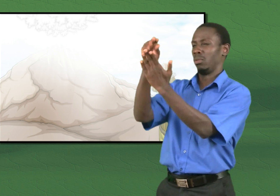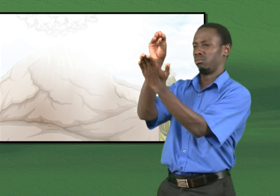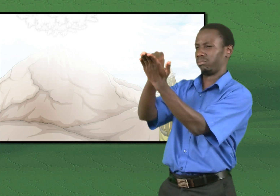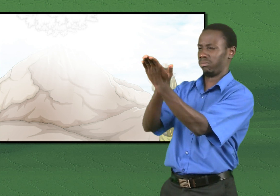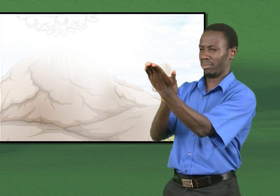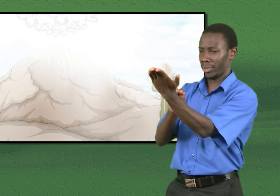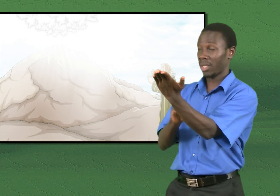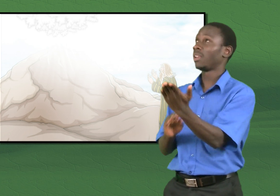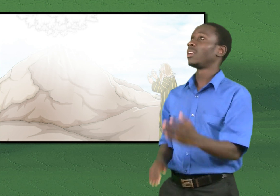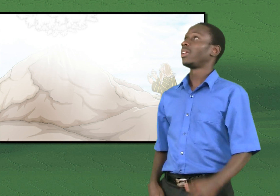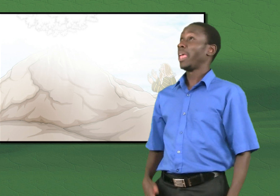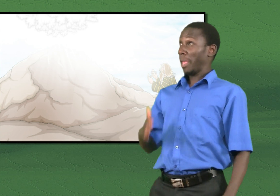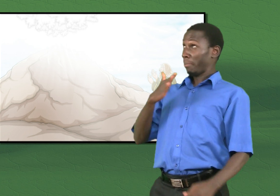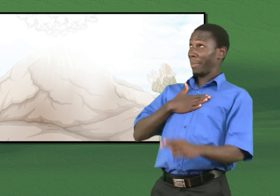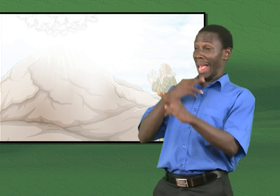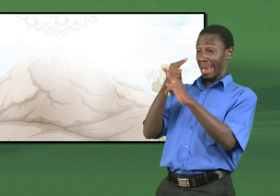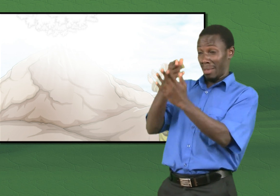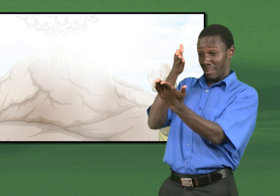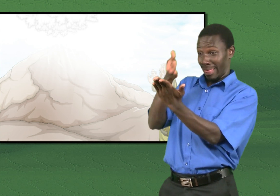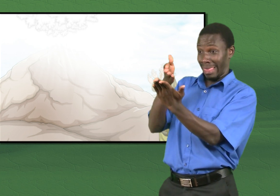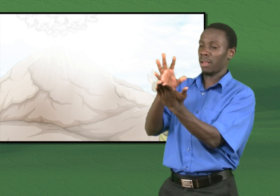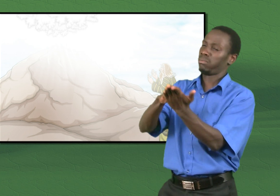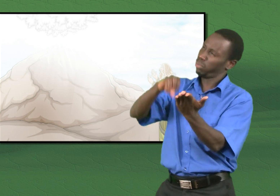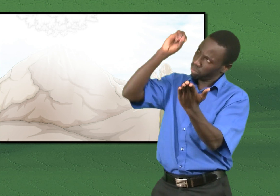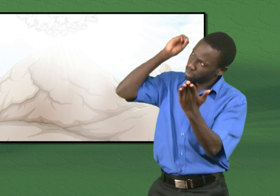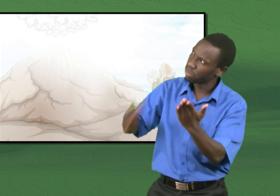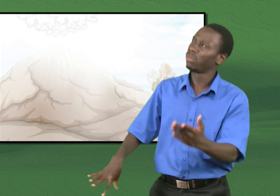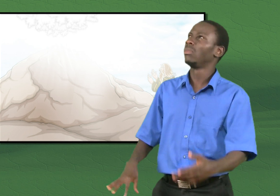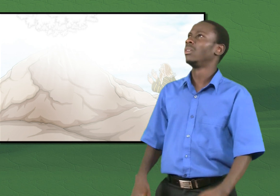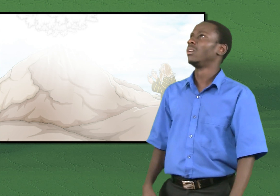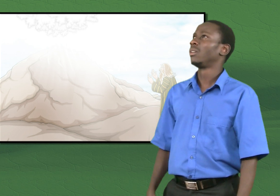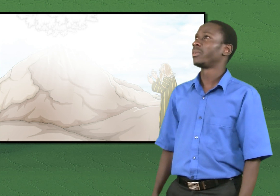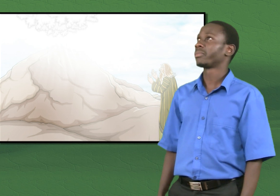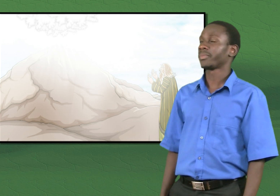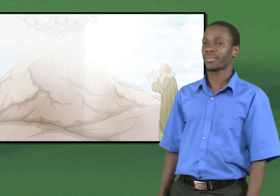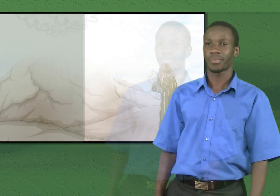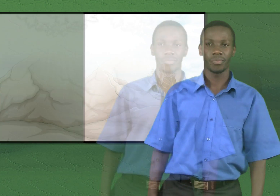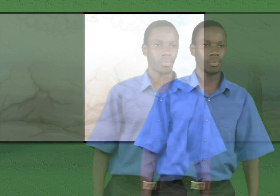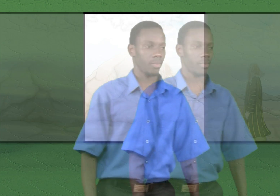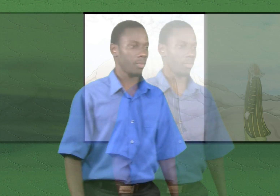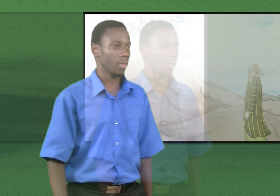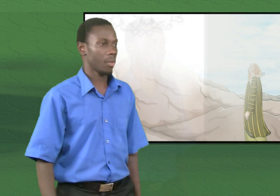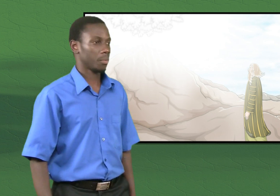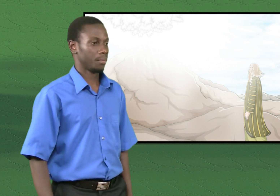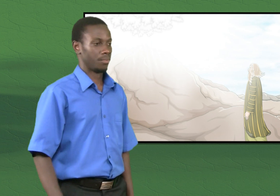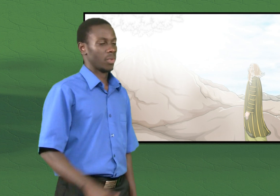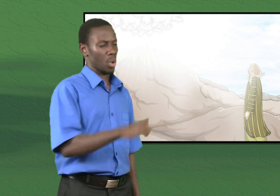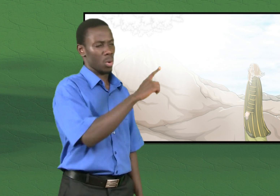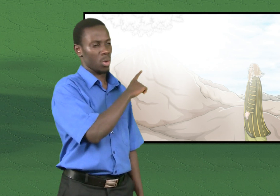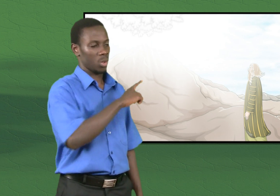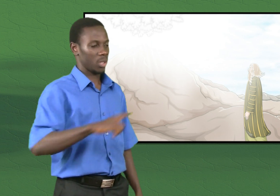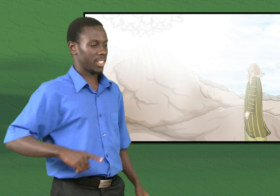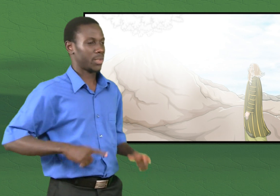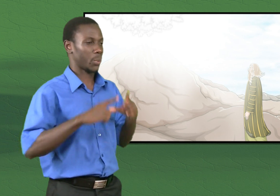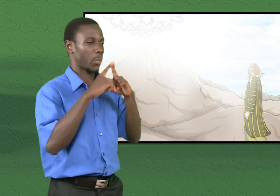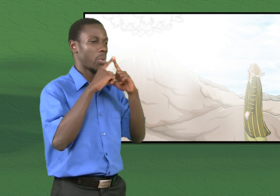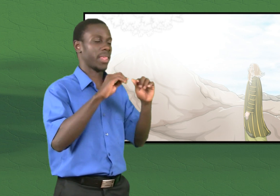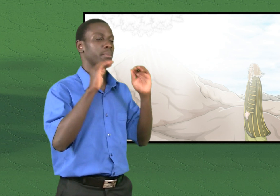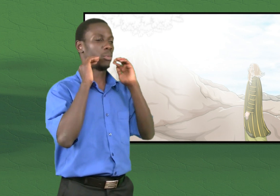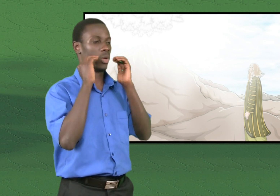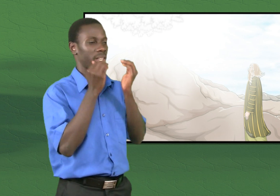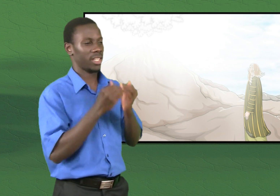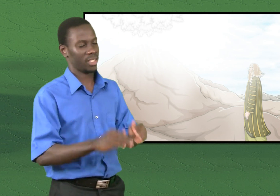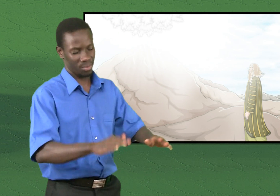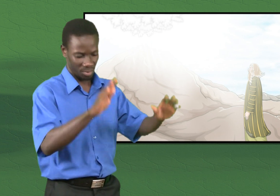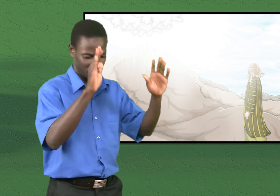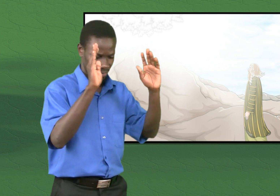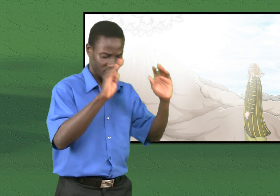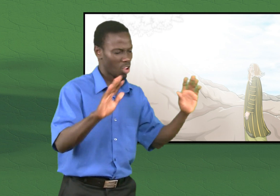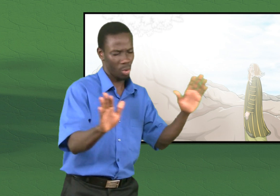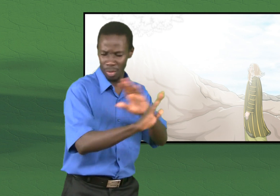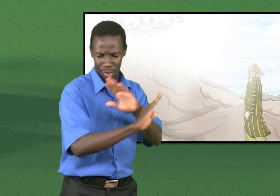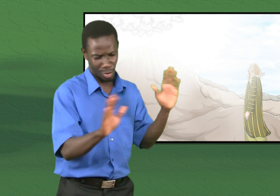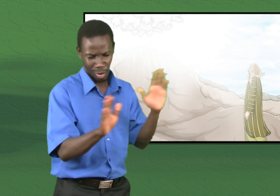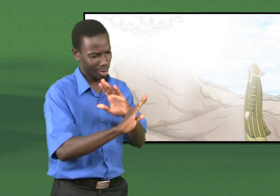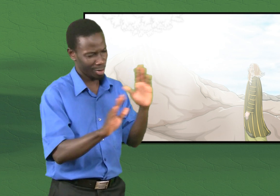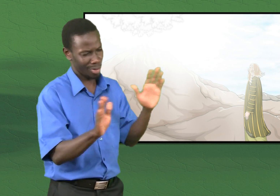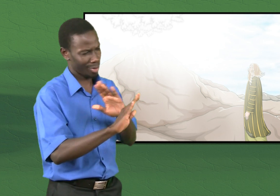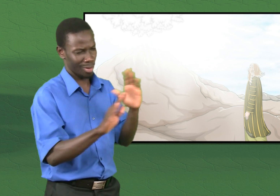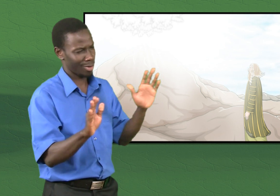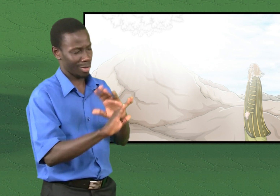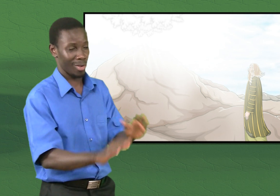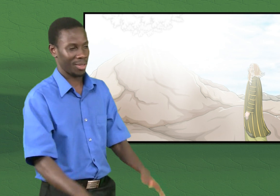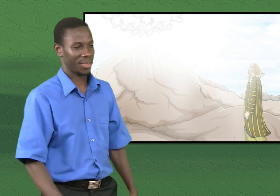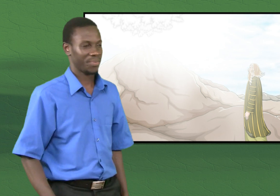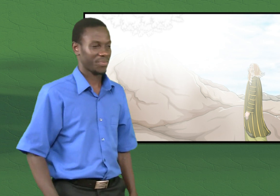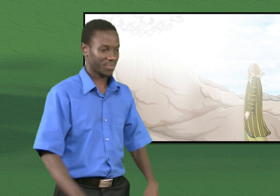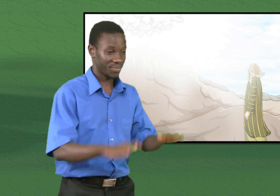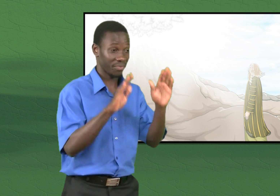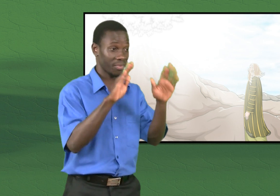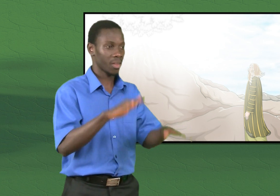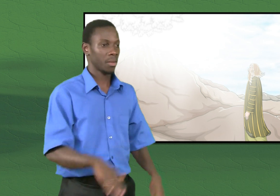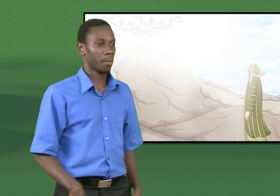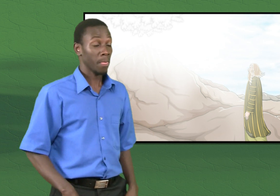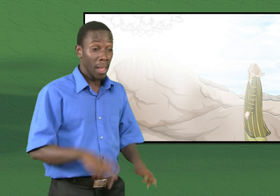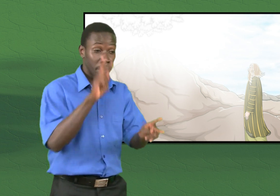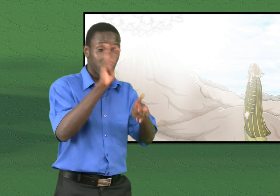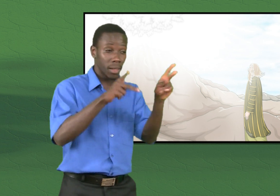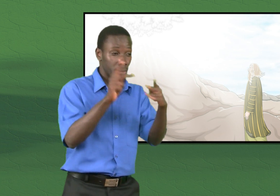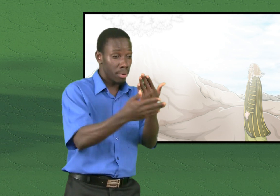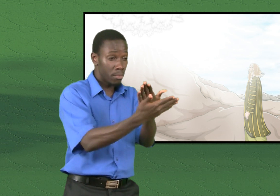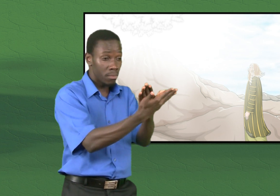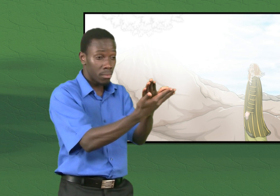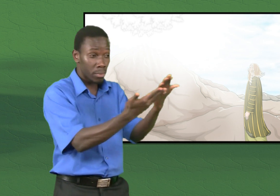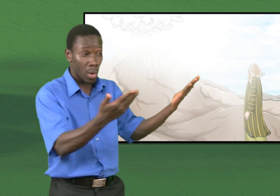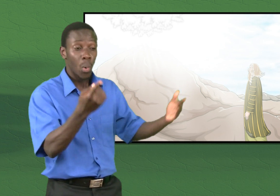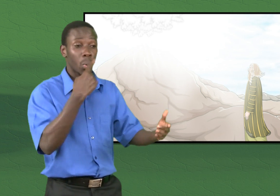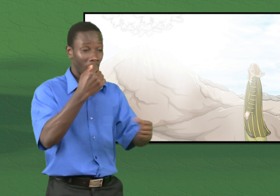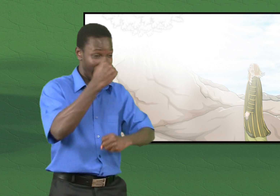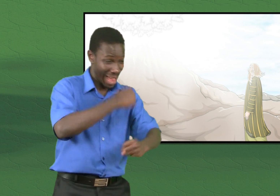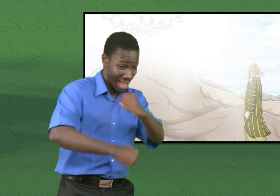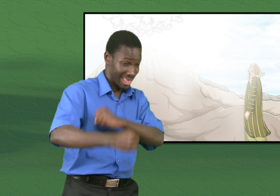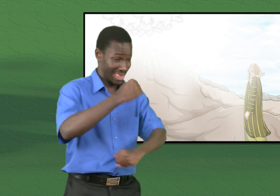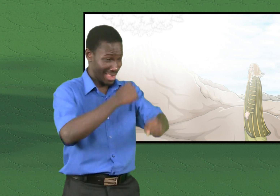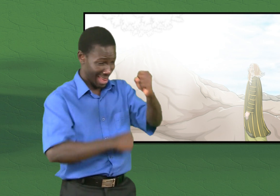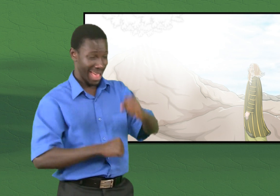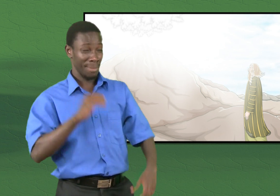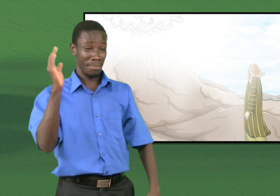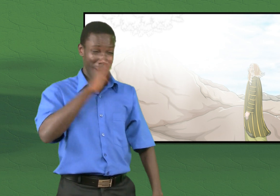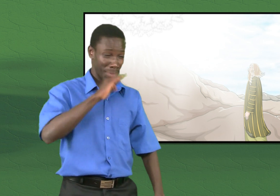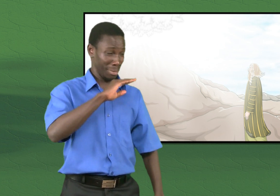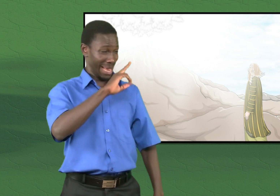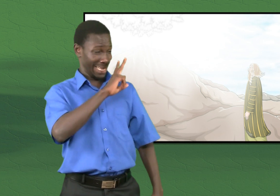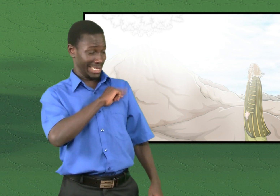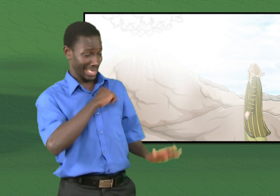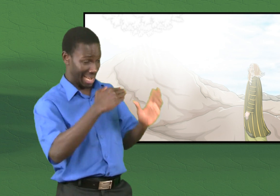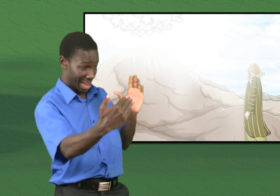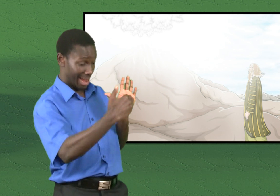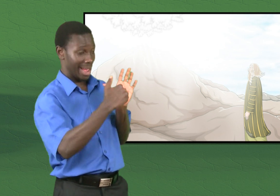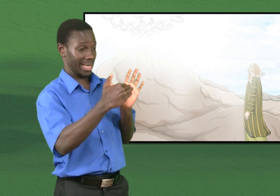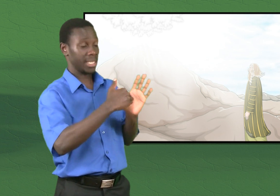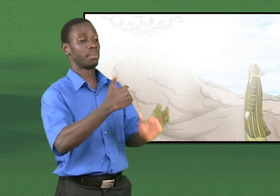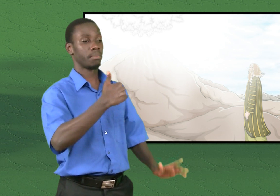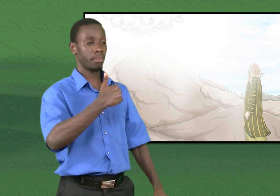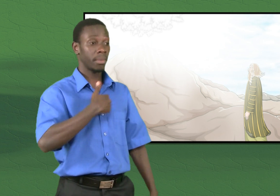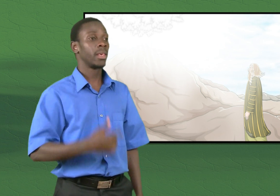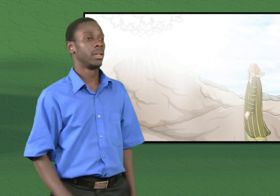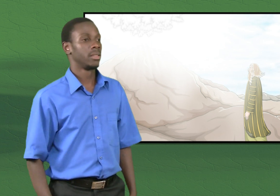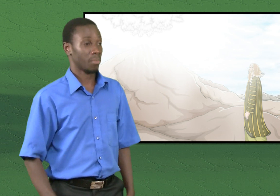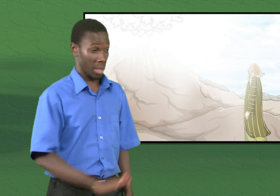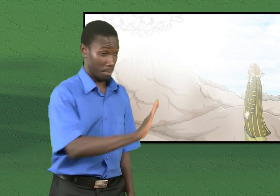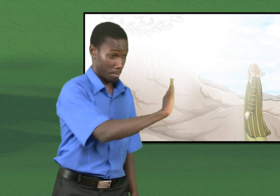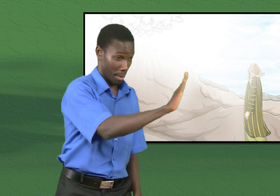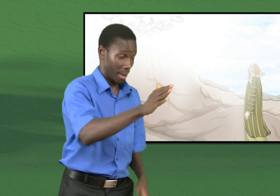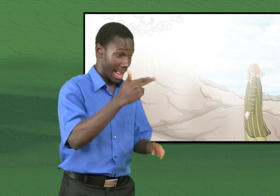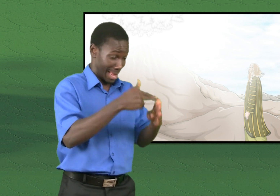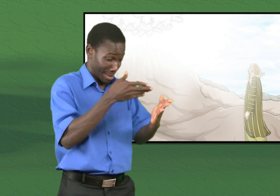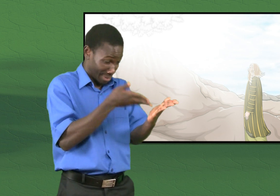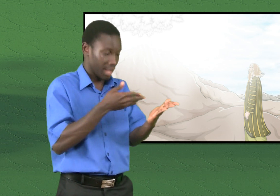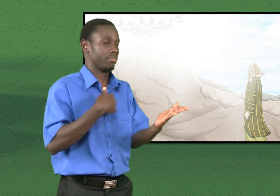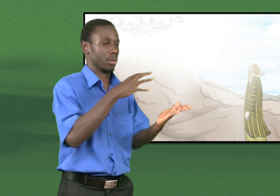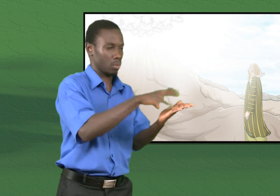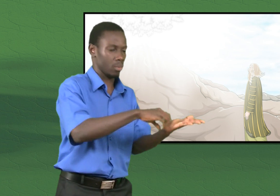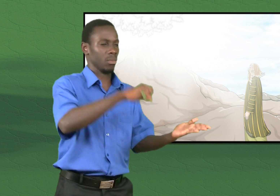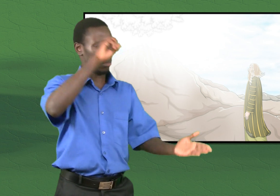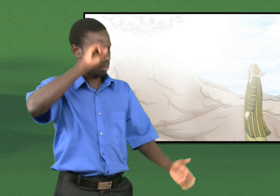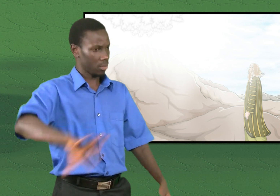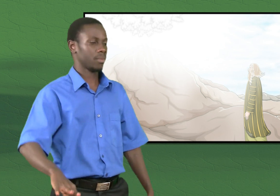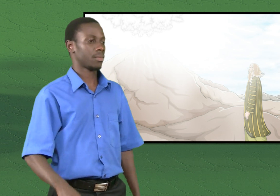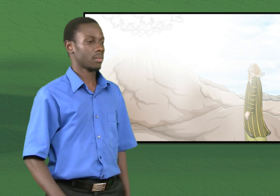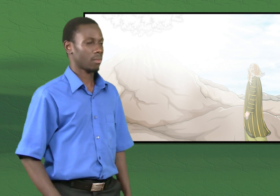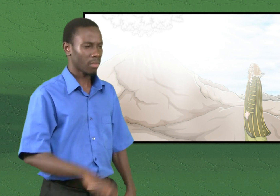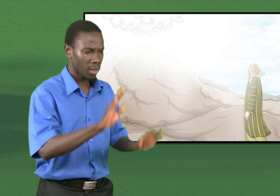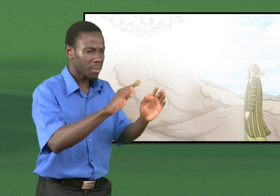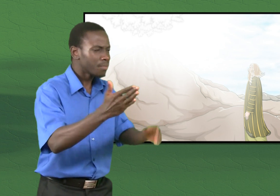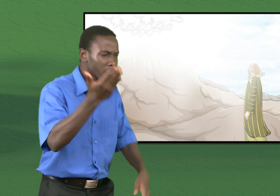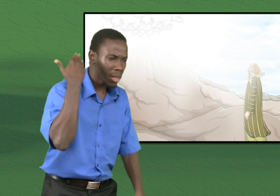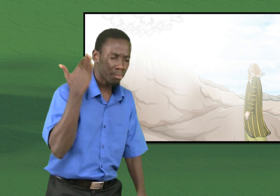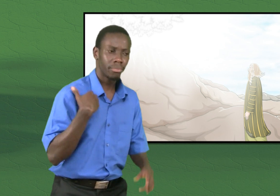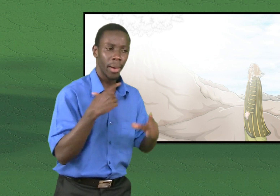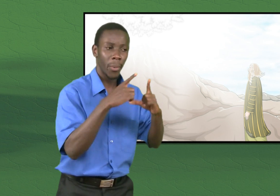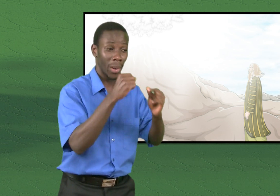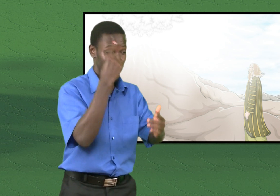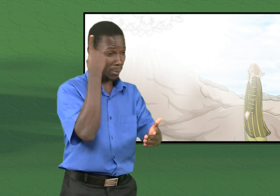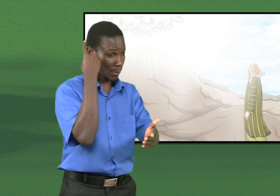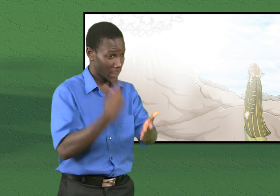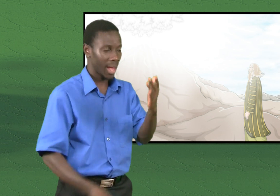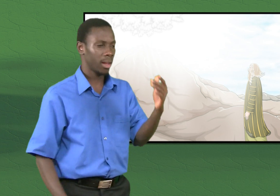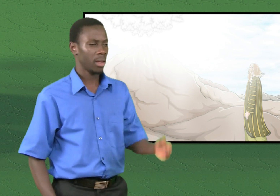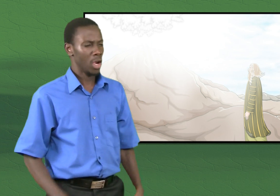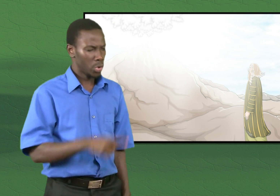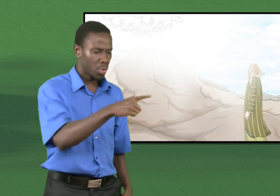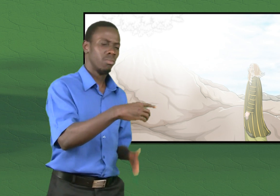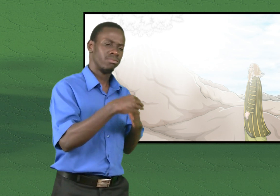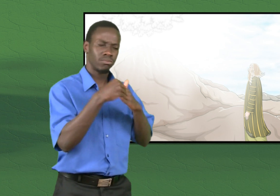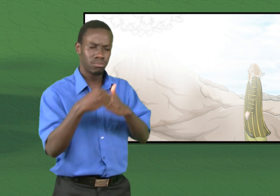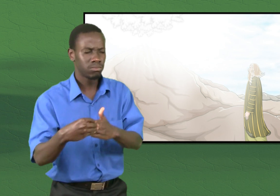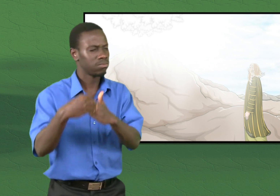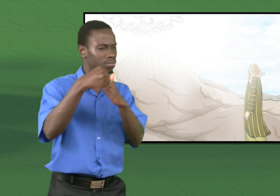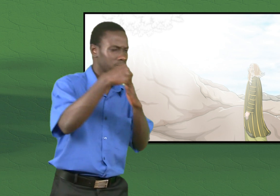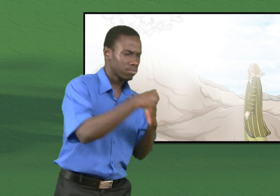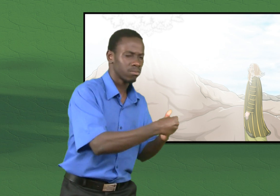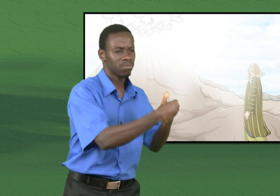The LORD replied to Moses, “Whoever has sinned against Me, I will blot out of My book.